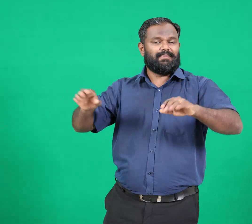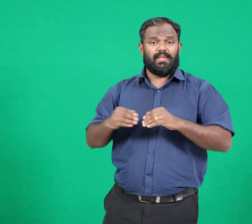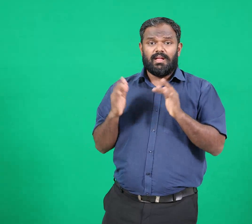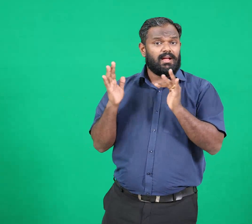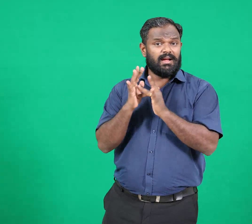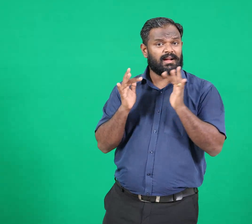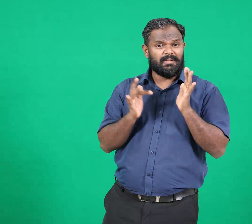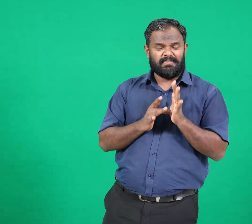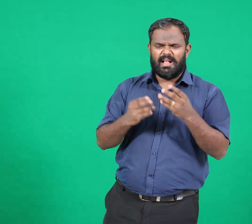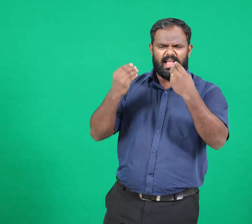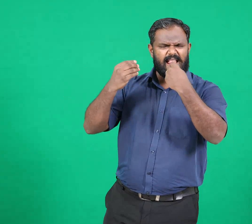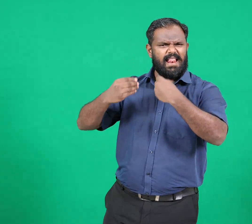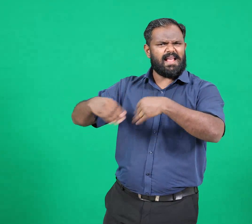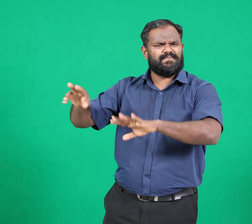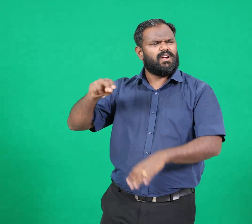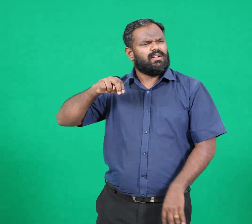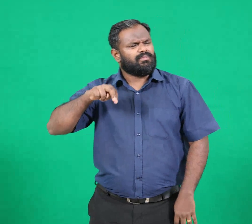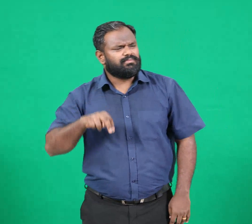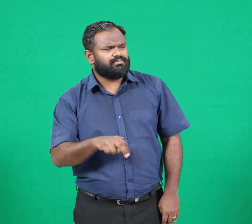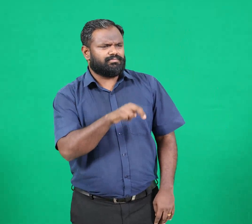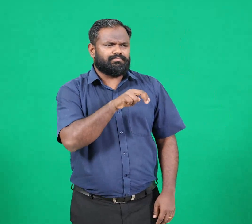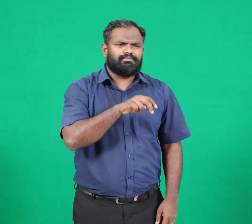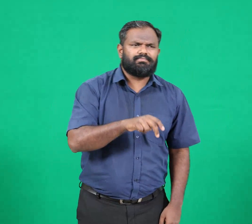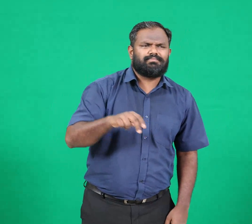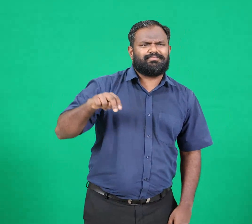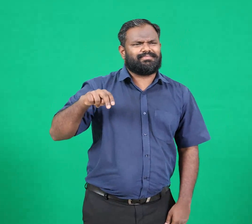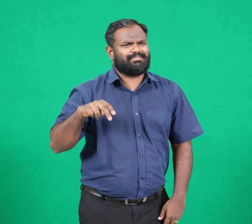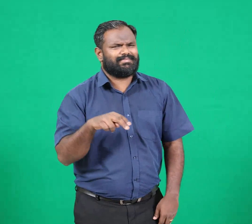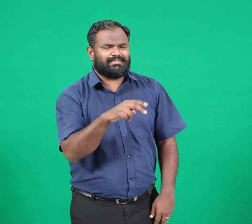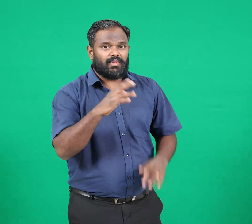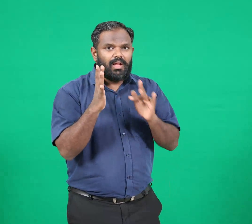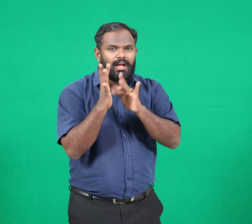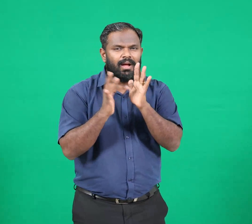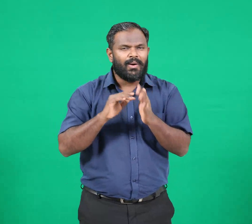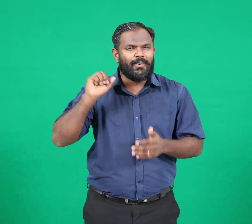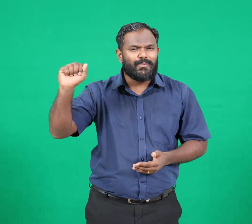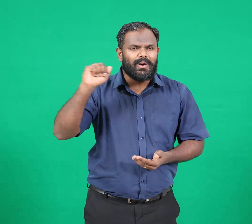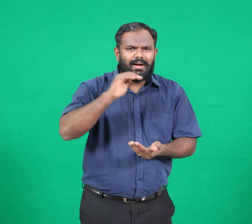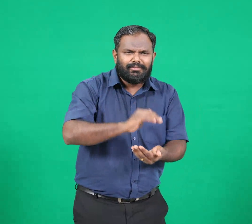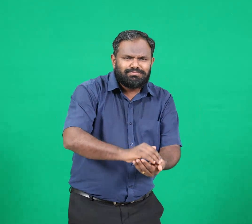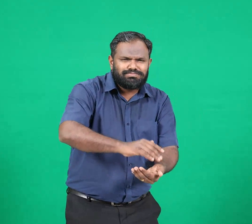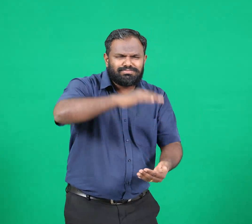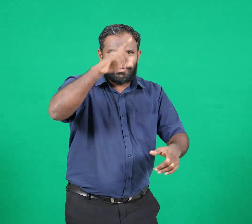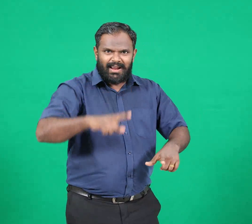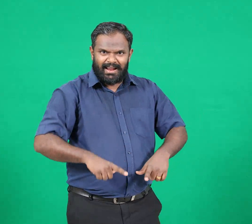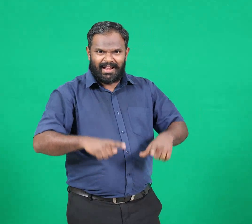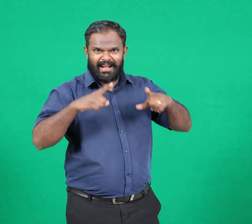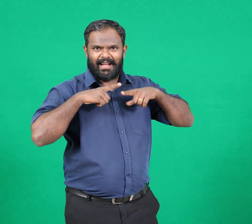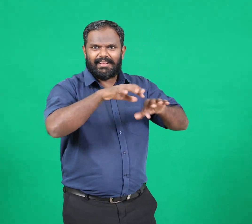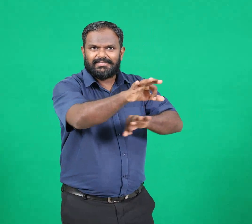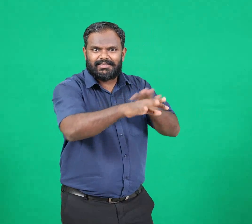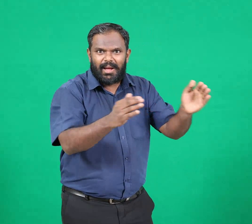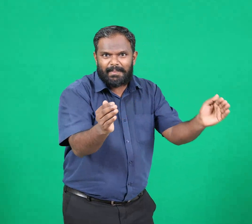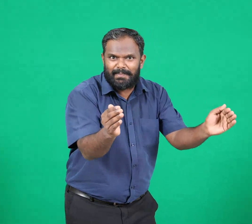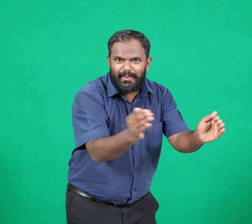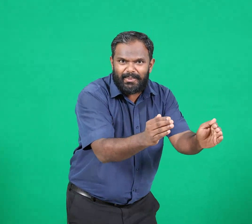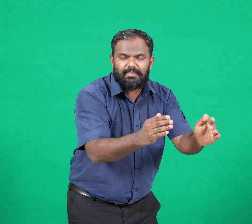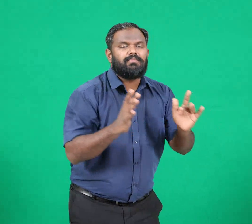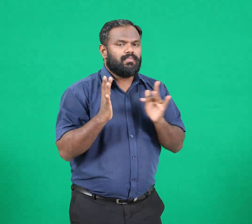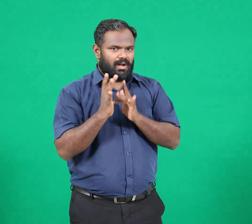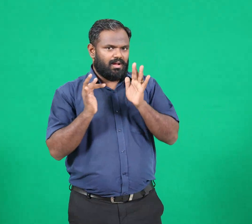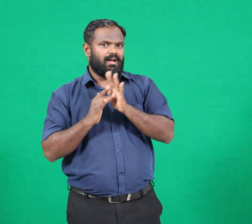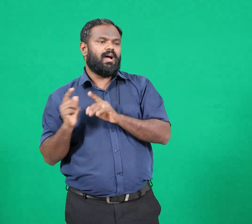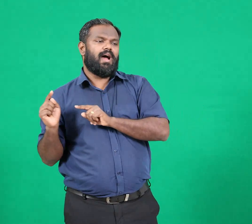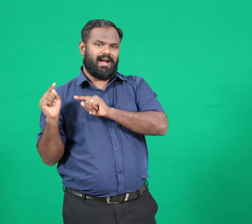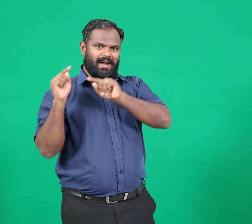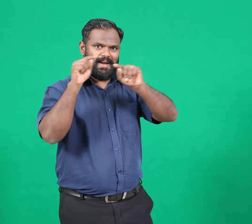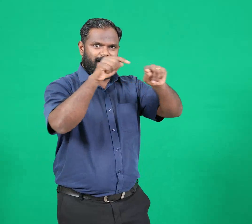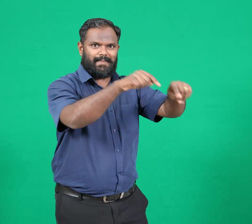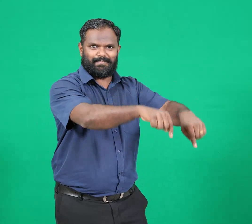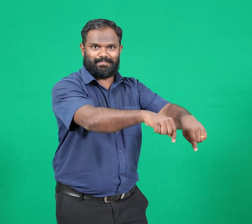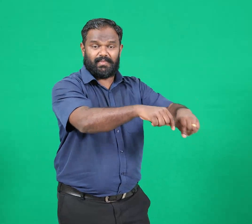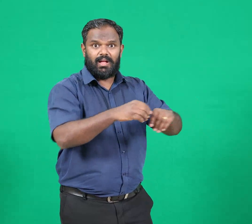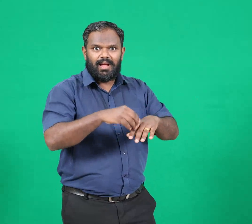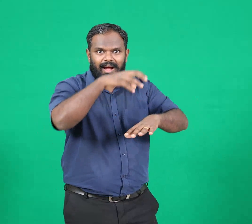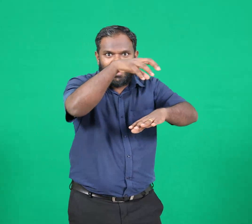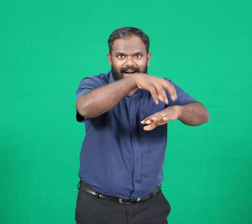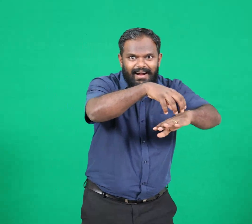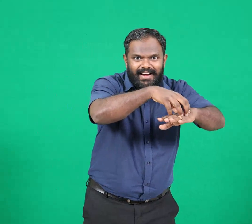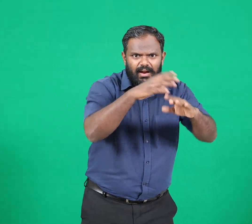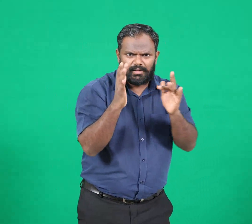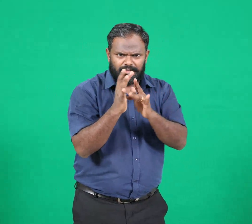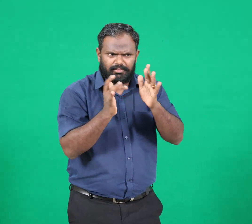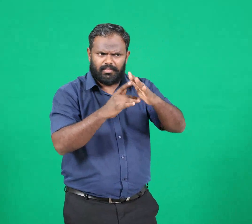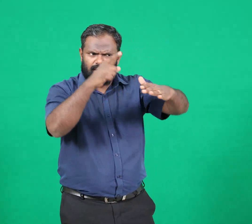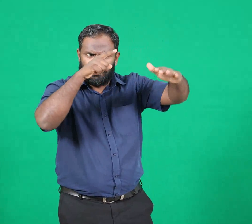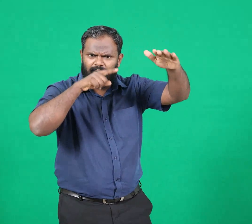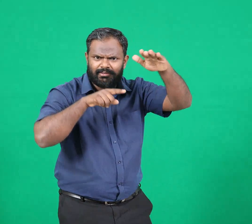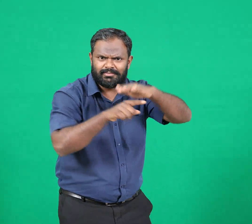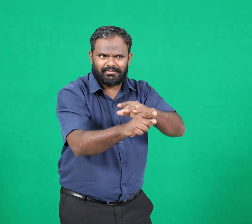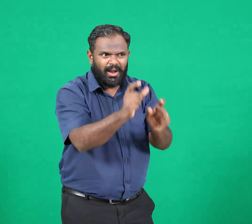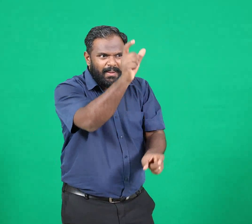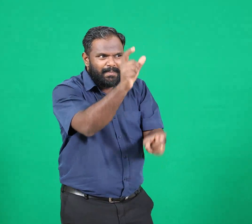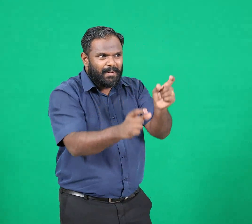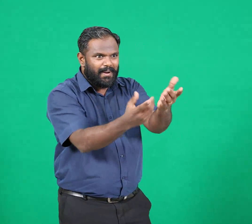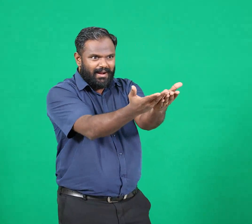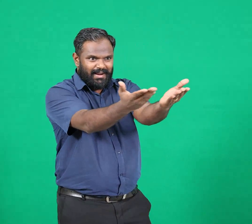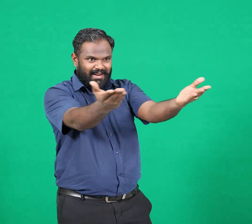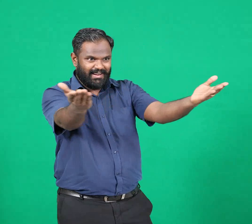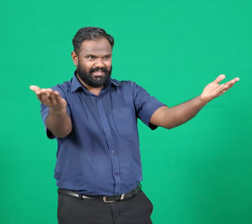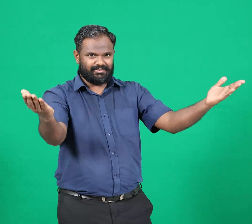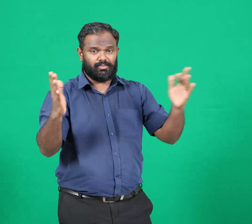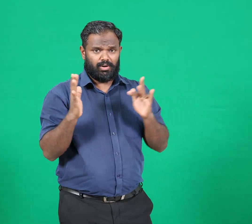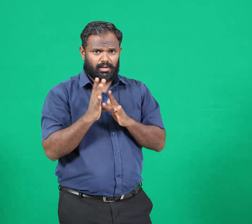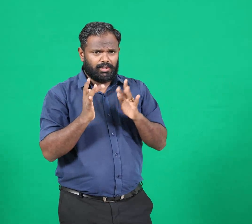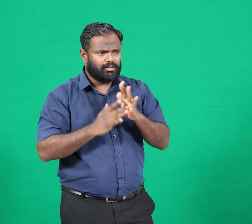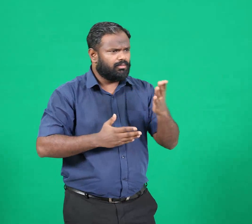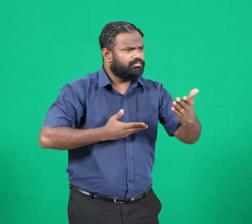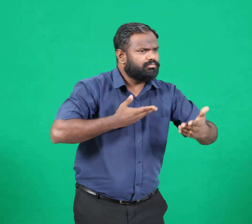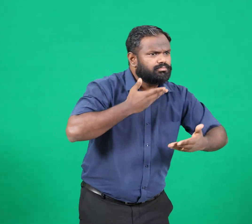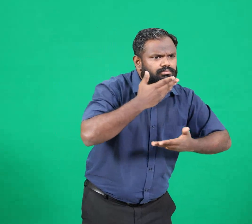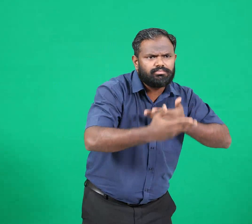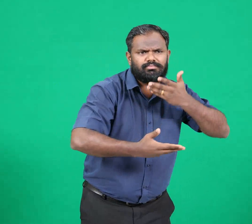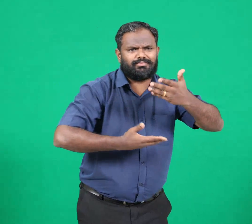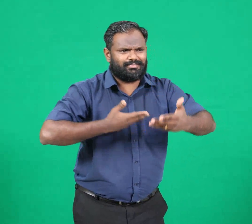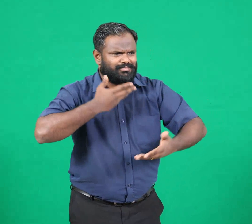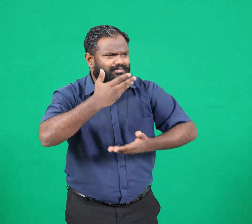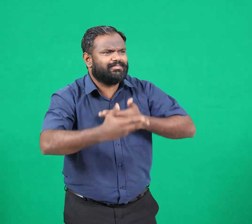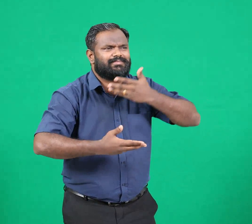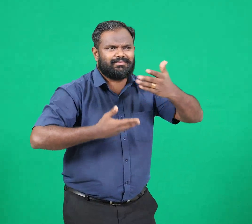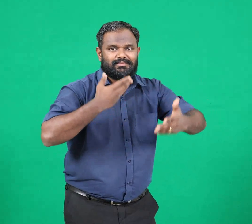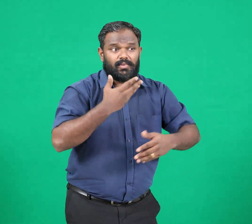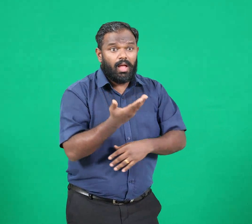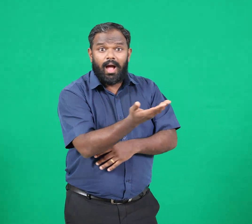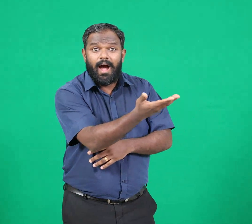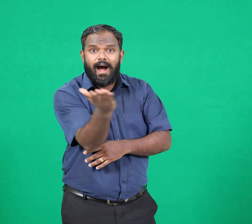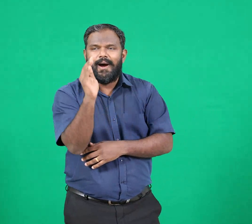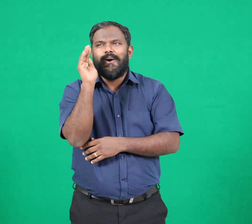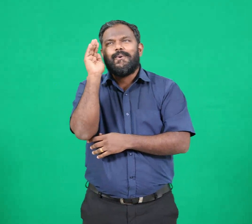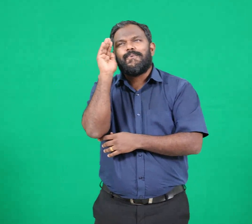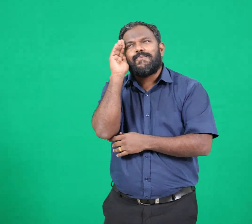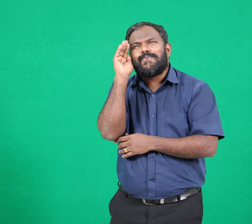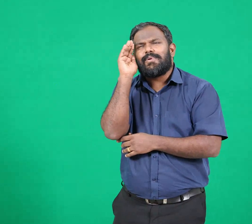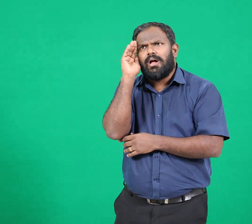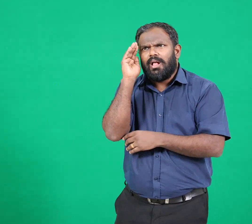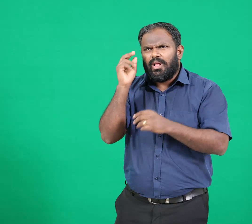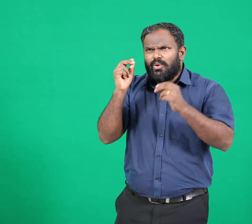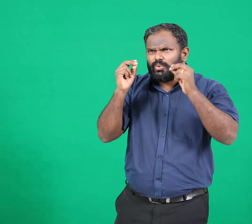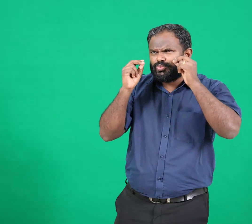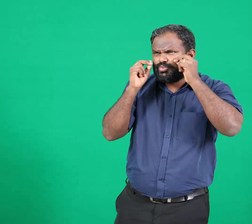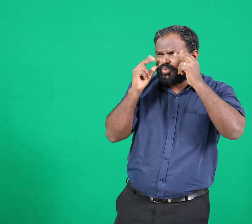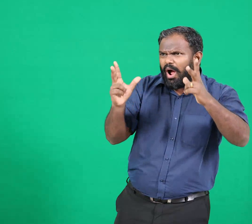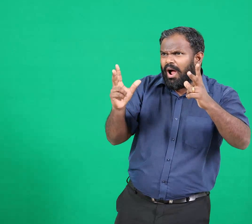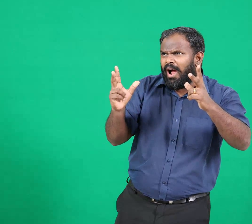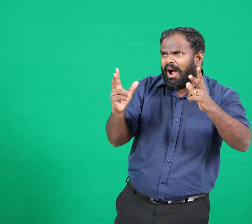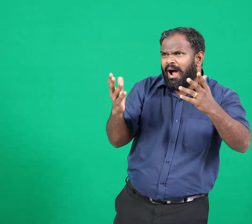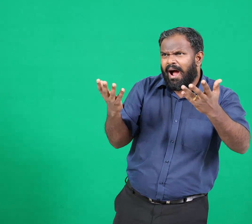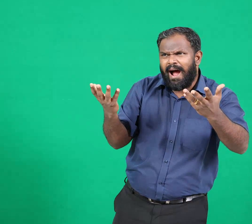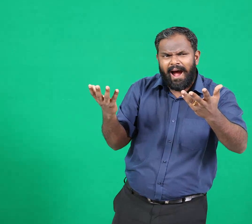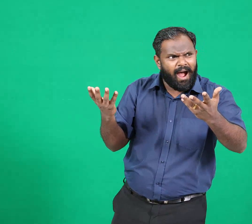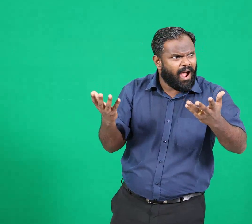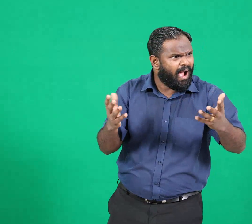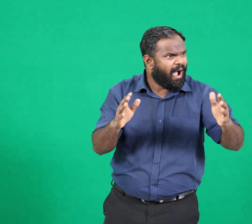Coming to His hometown, He taught the people in their synagogue, and they were astonished.